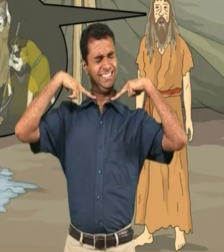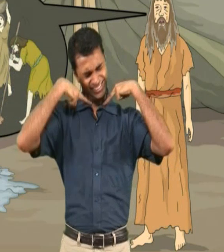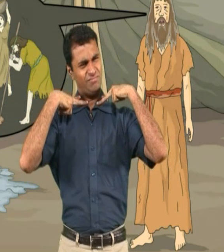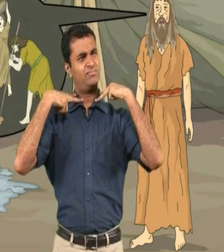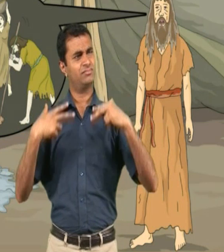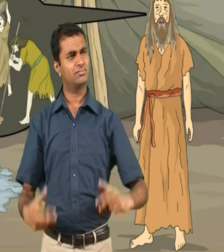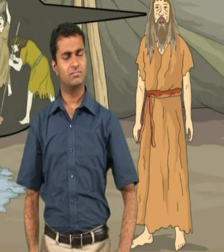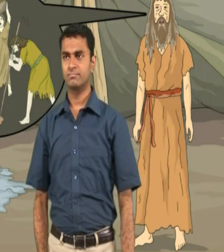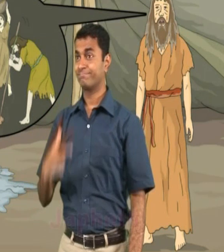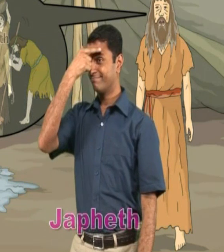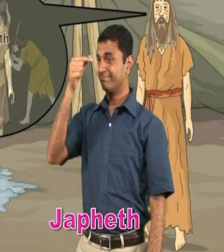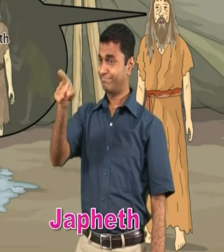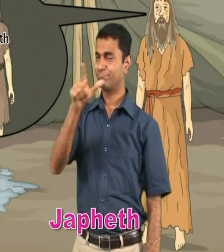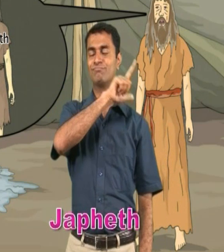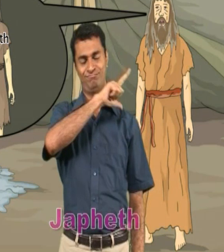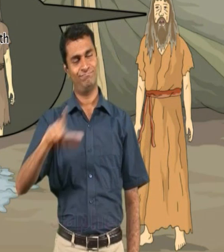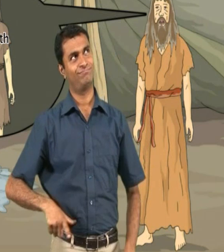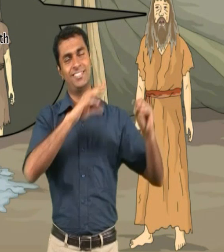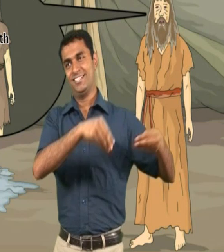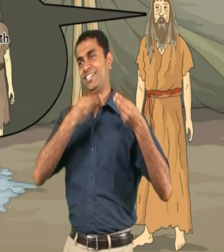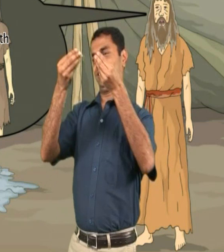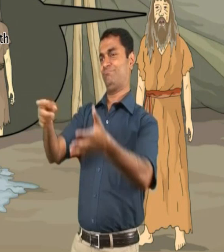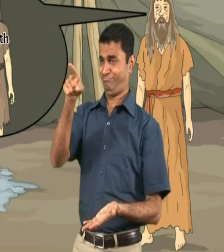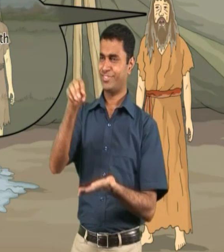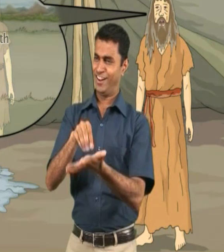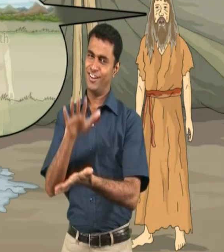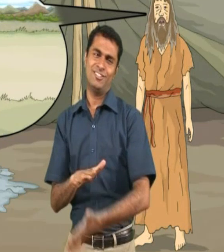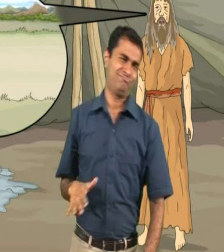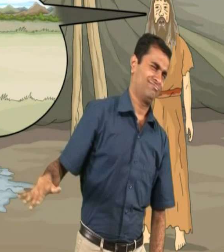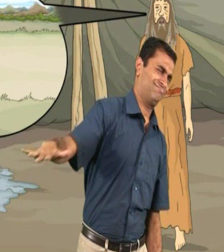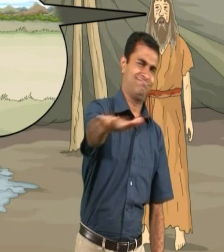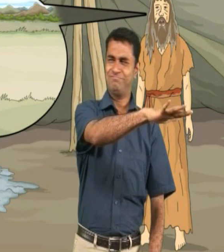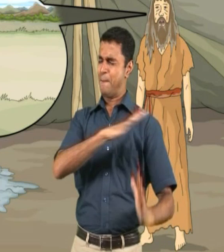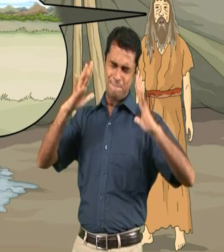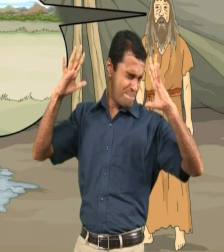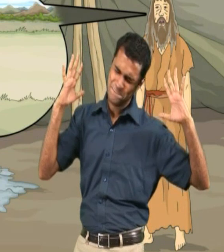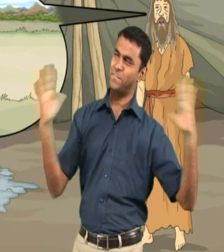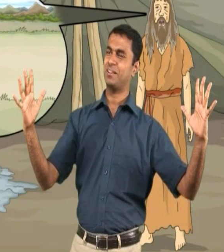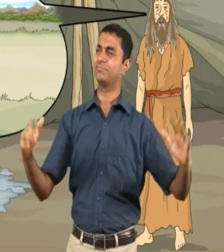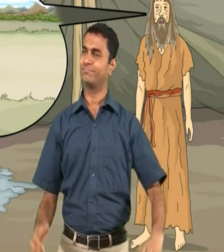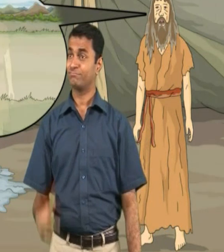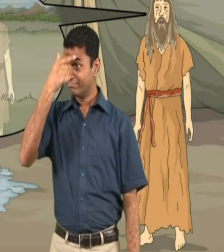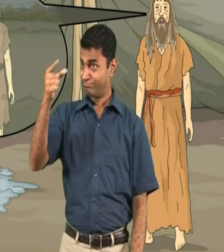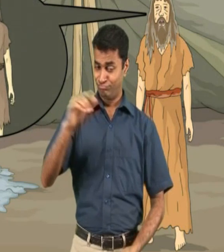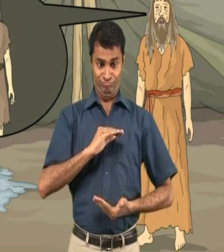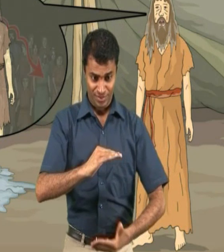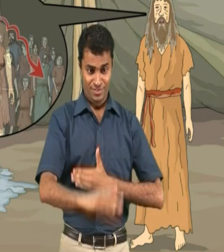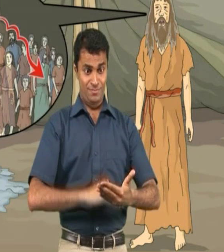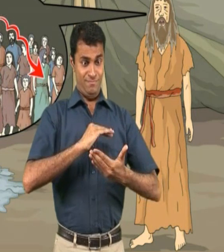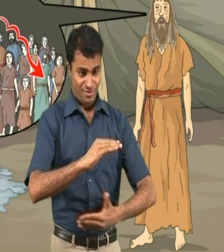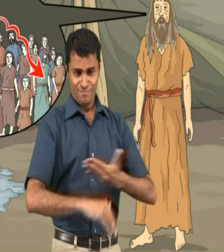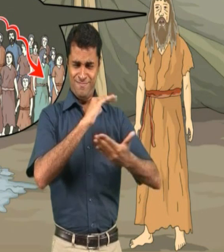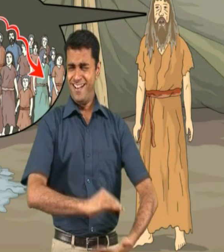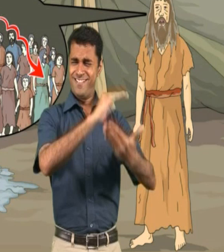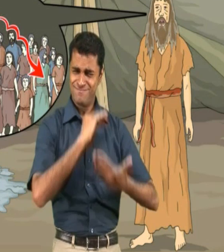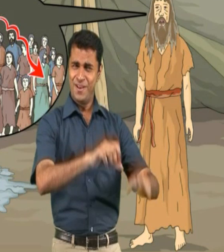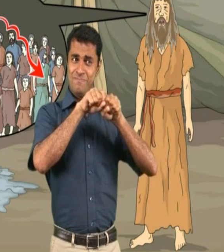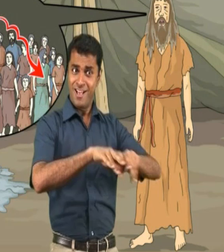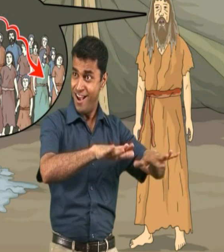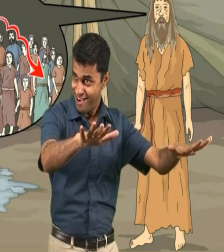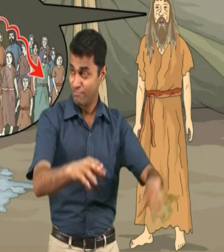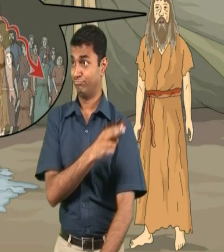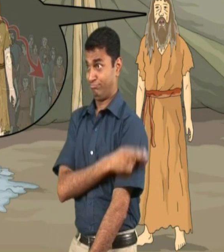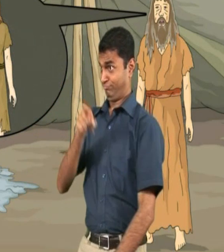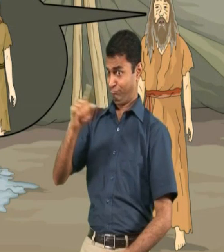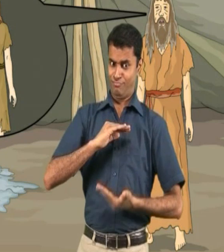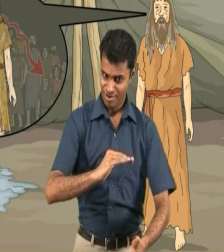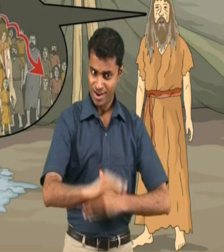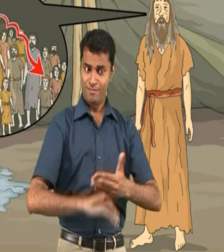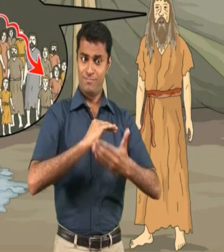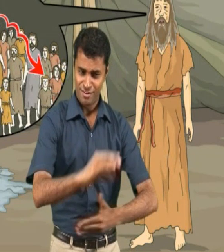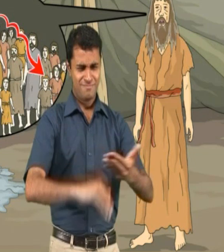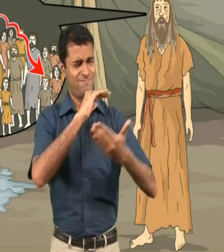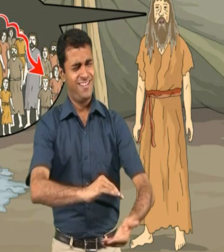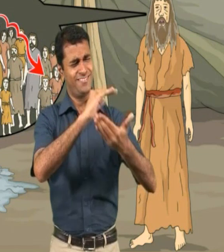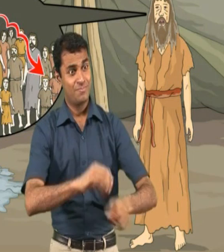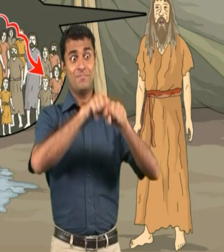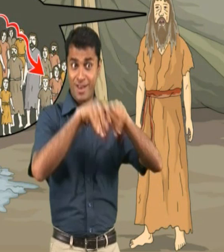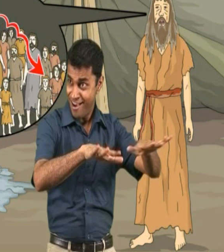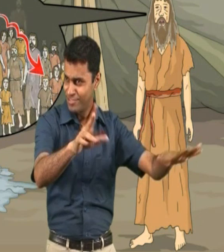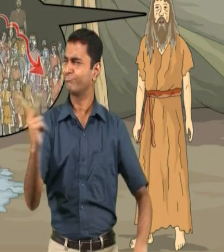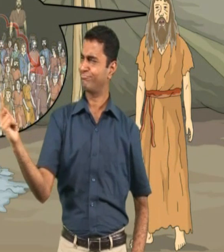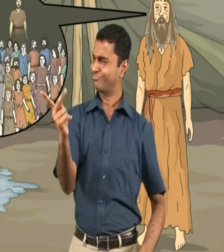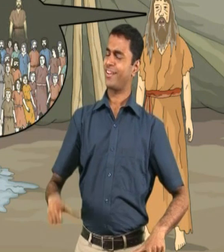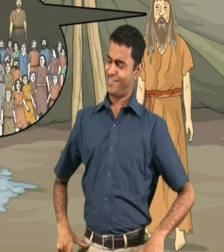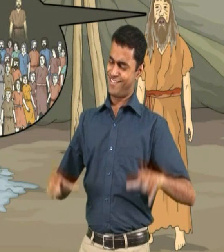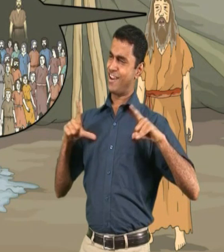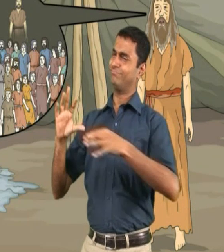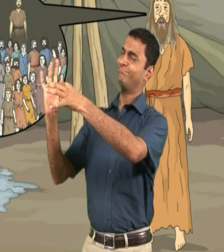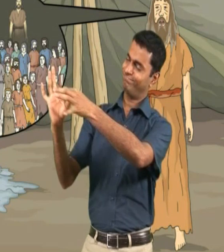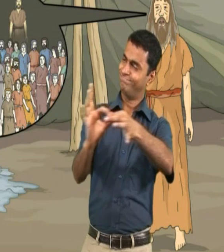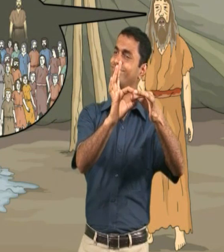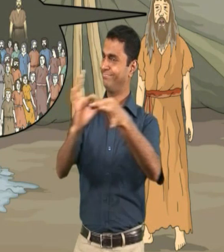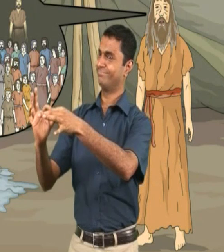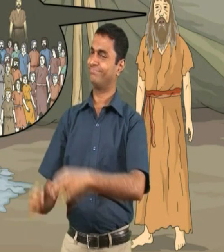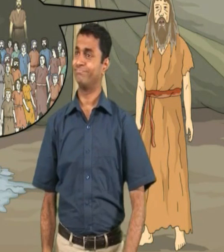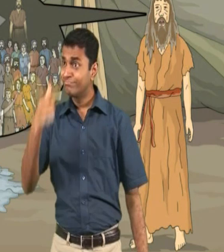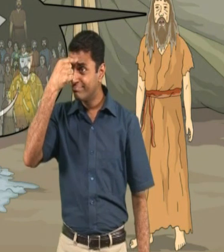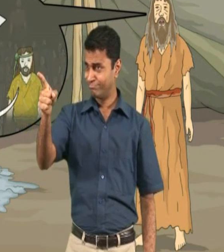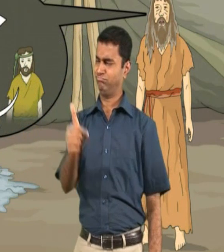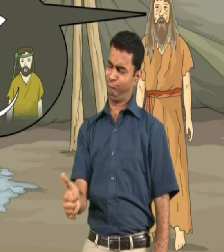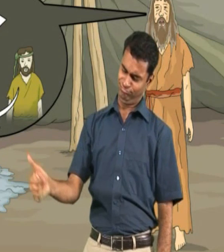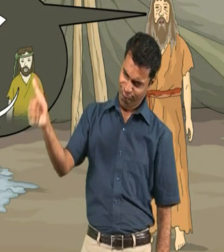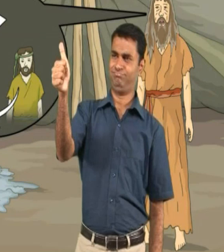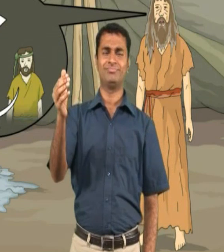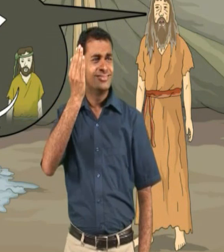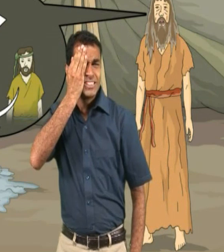May God expand the territory of Japheth;